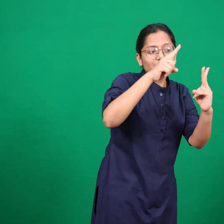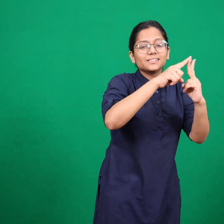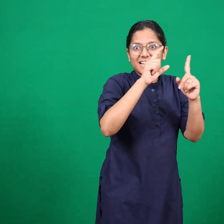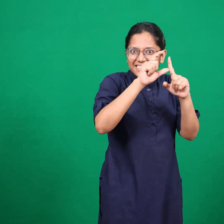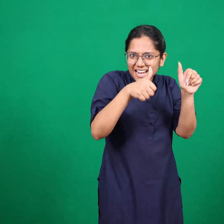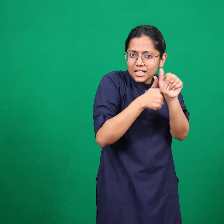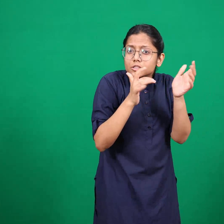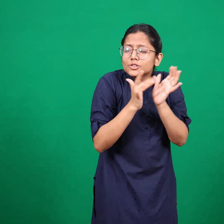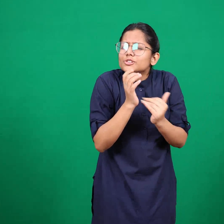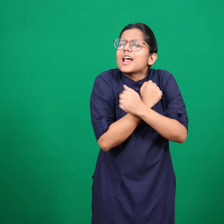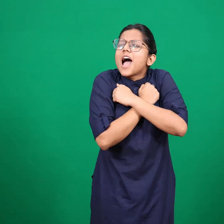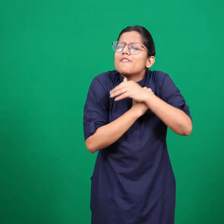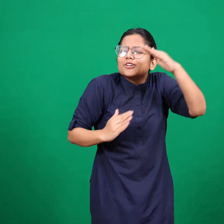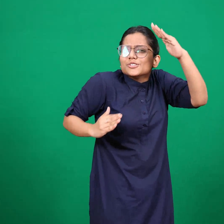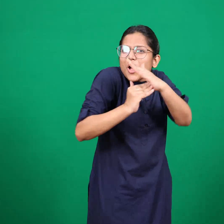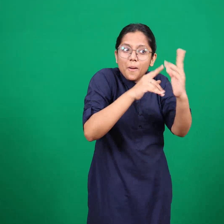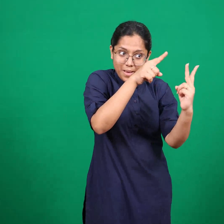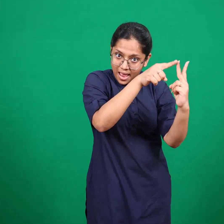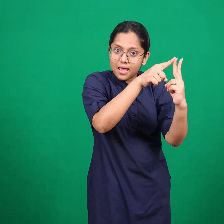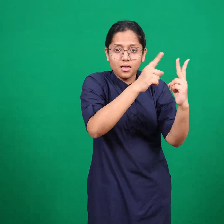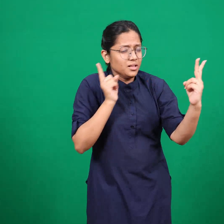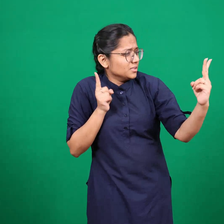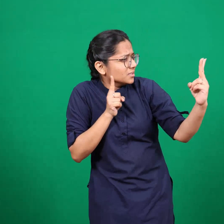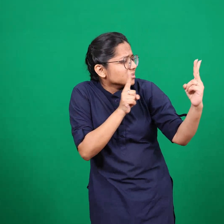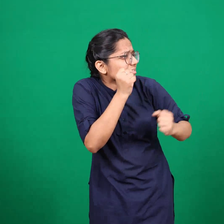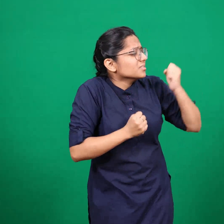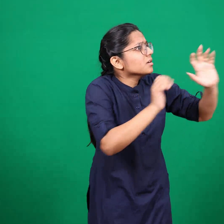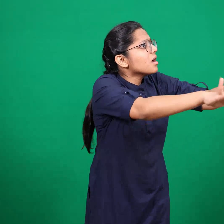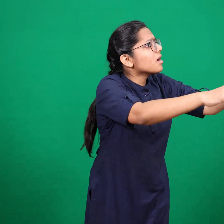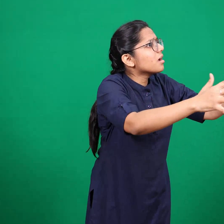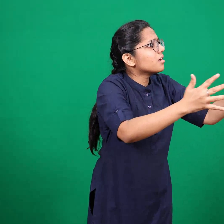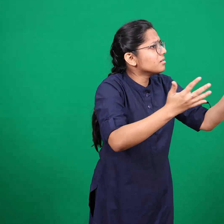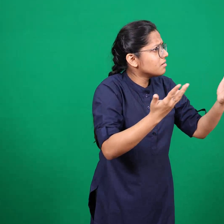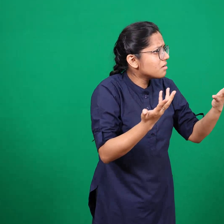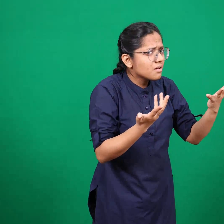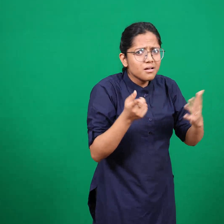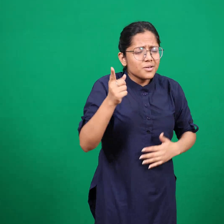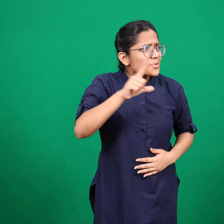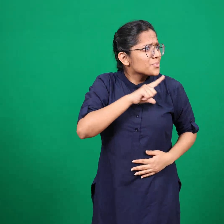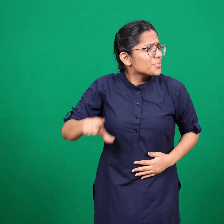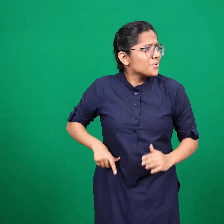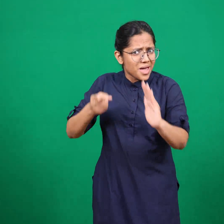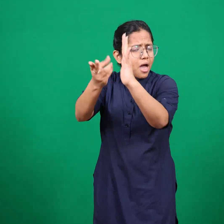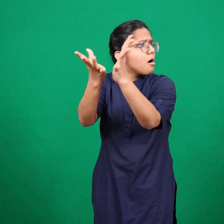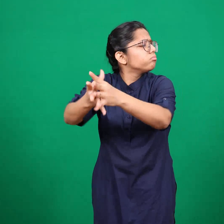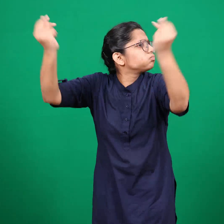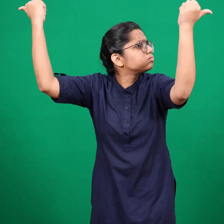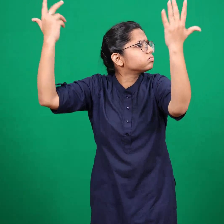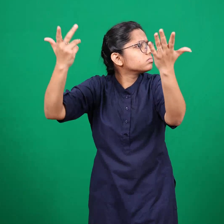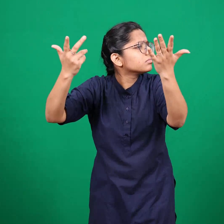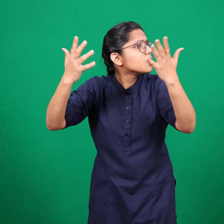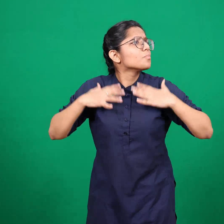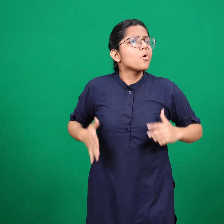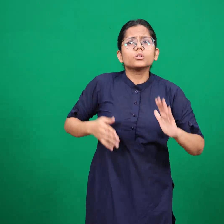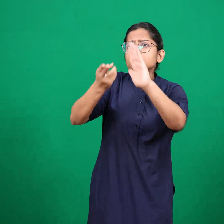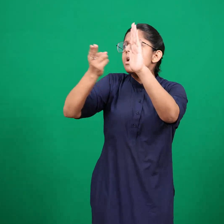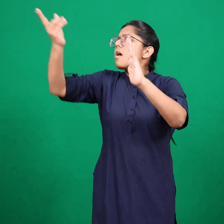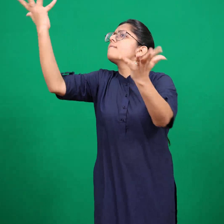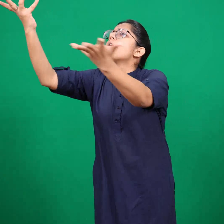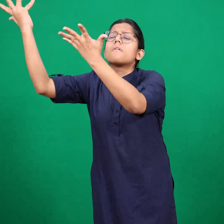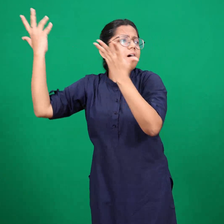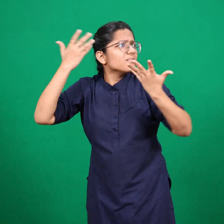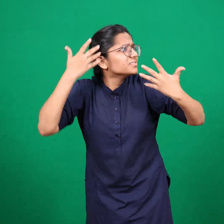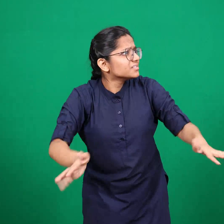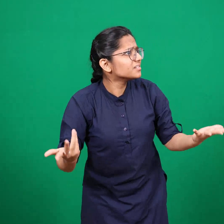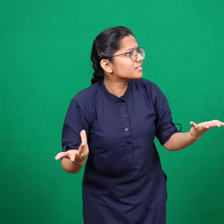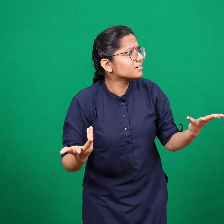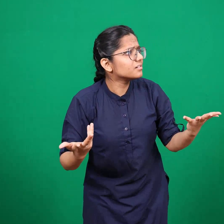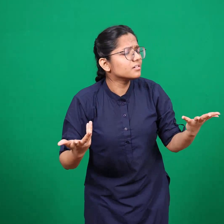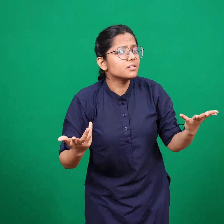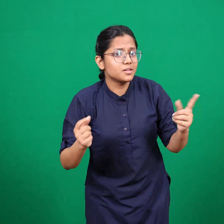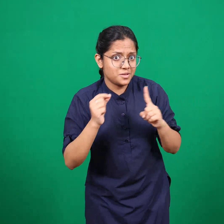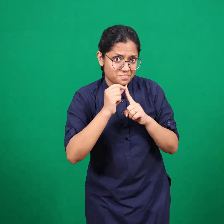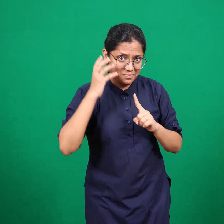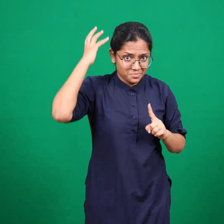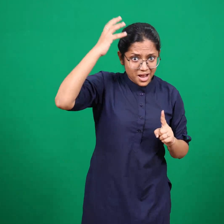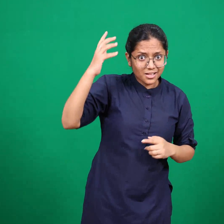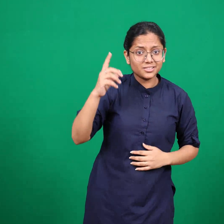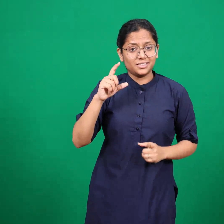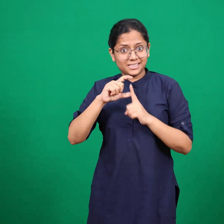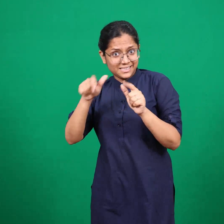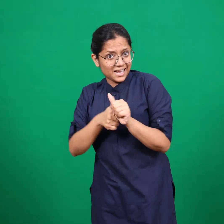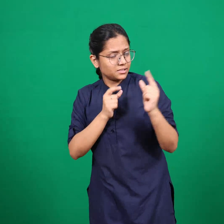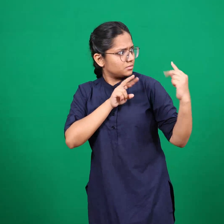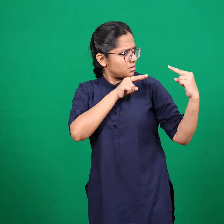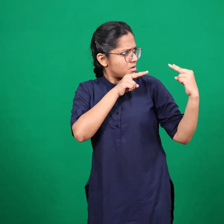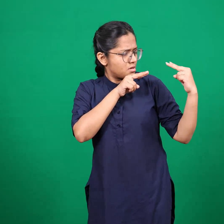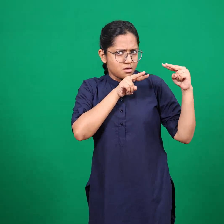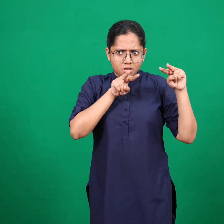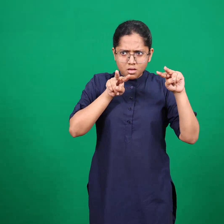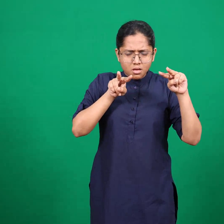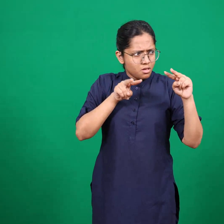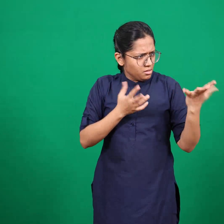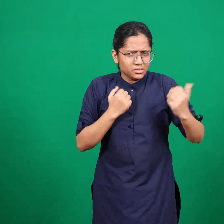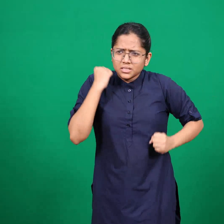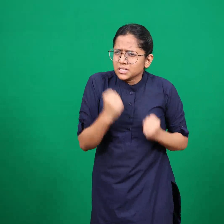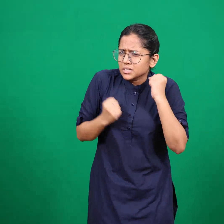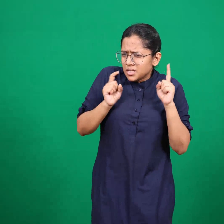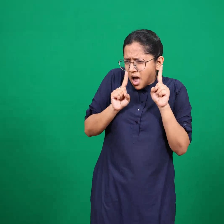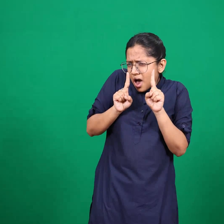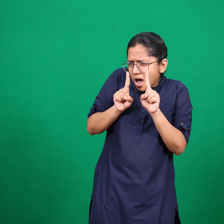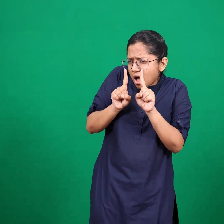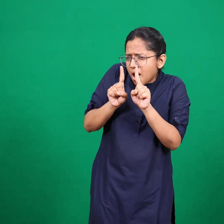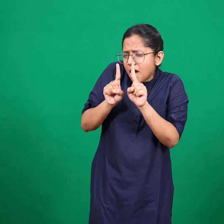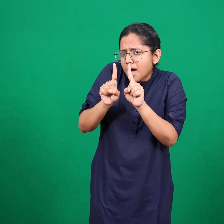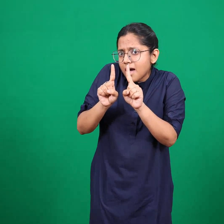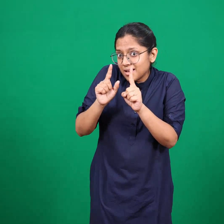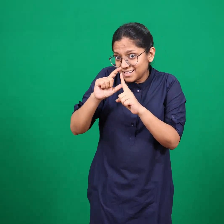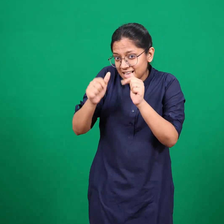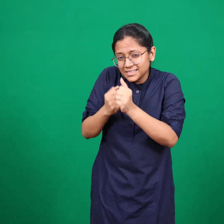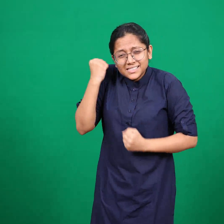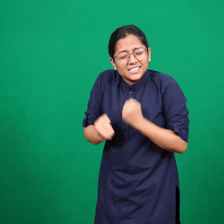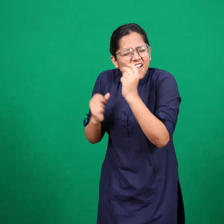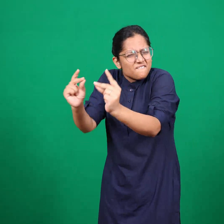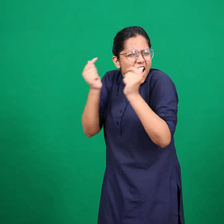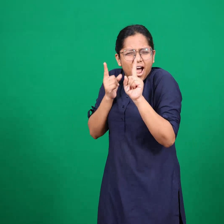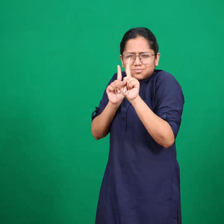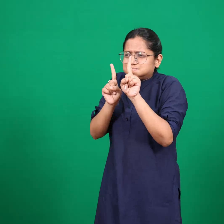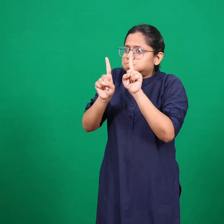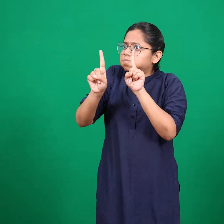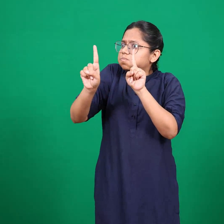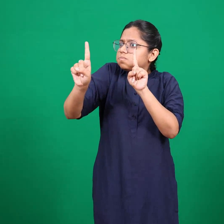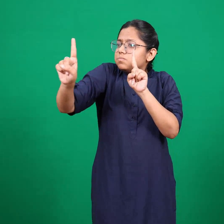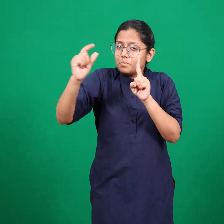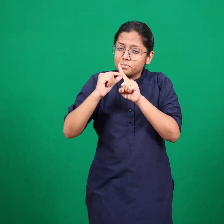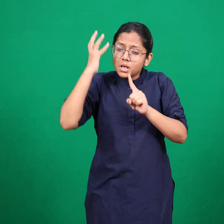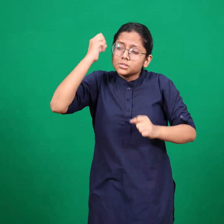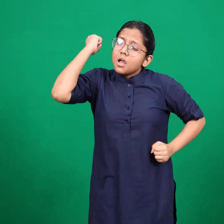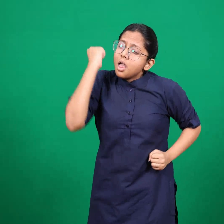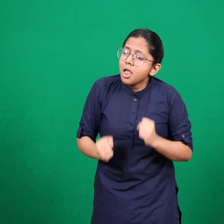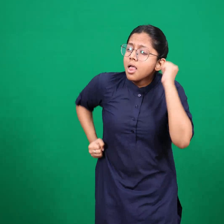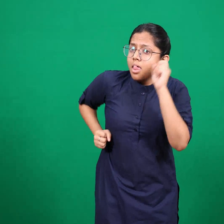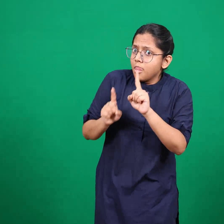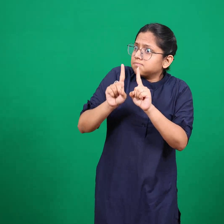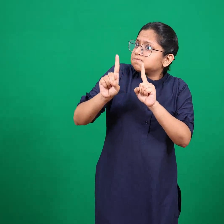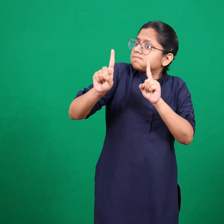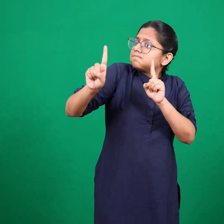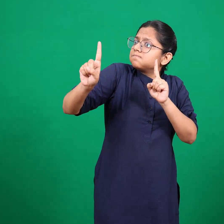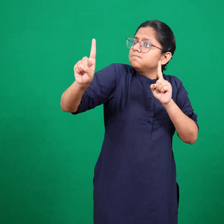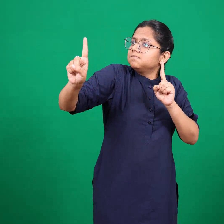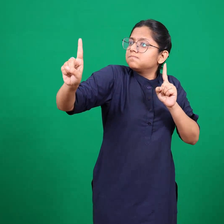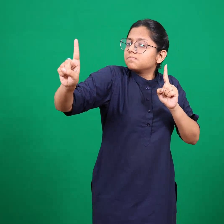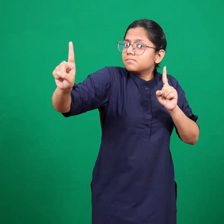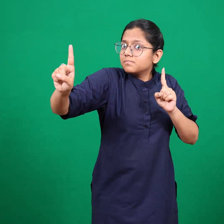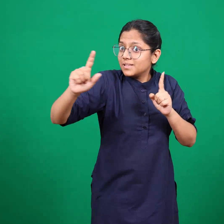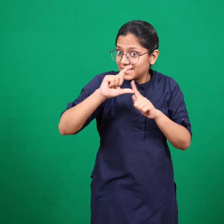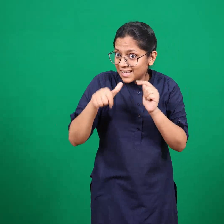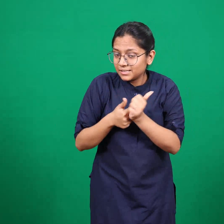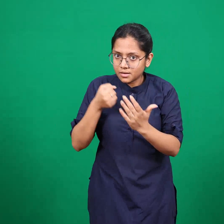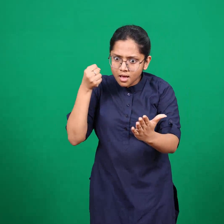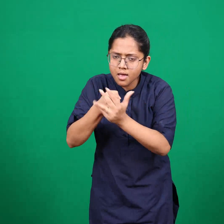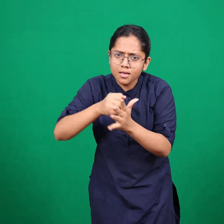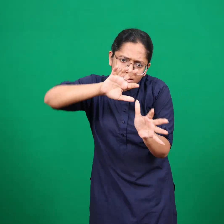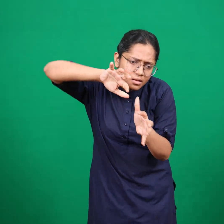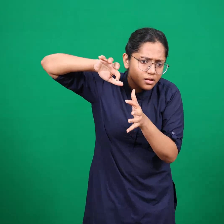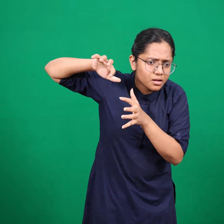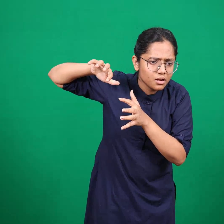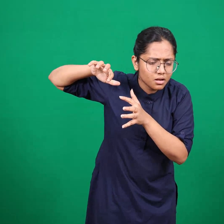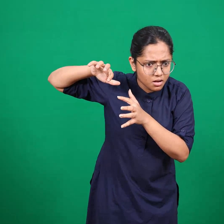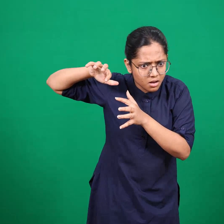" They have taken the Lord out of the tomb," she said, "and we do not know where they have put Him!" Then Peter and the other disciple set out for the tomb.